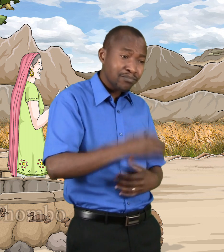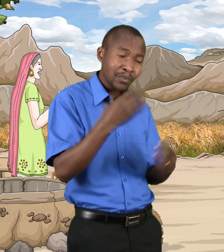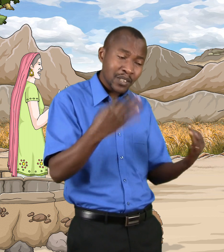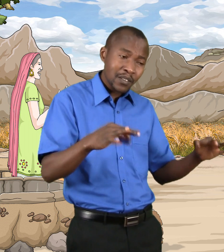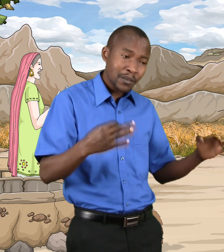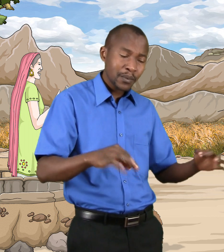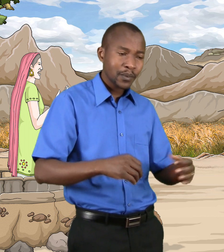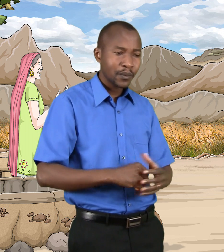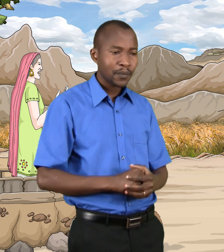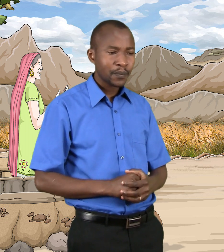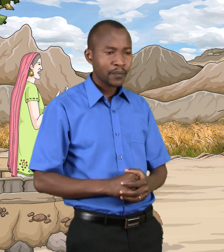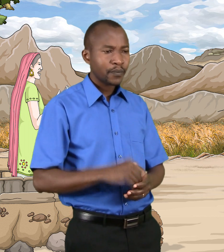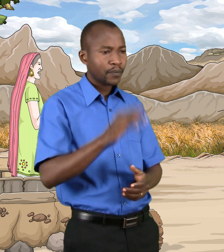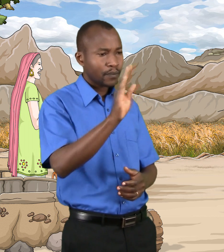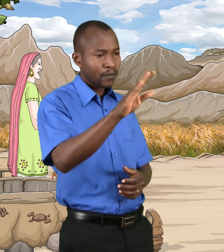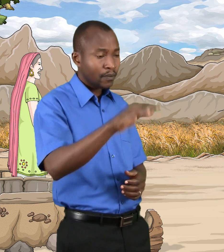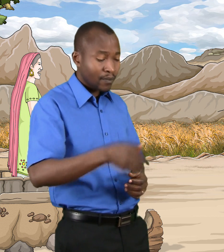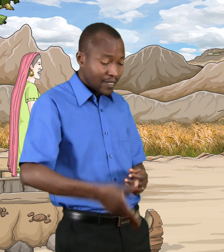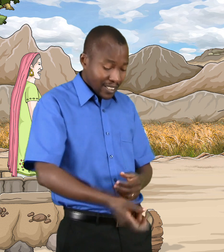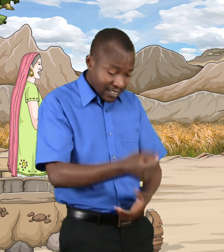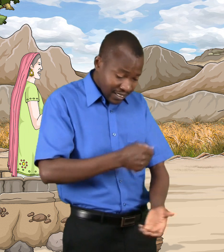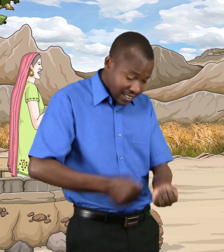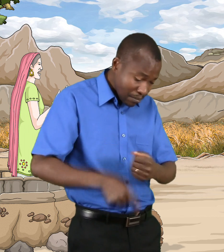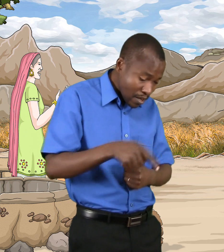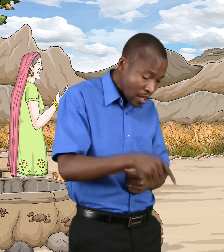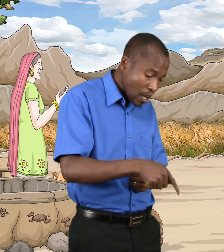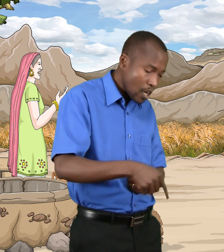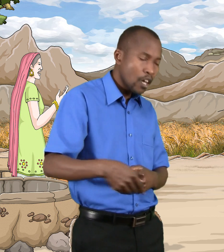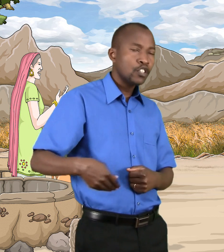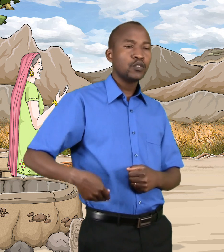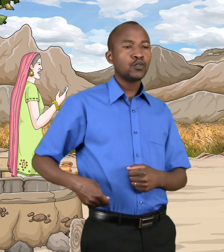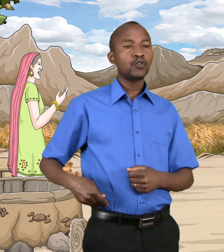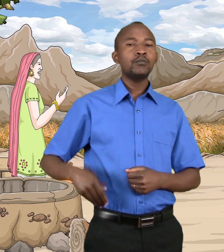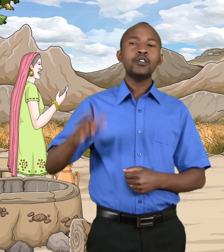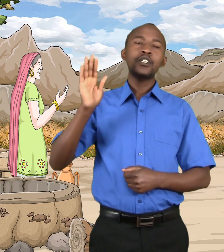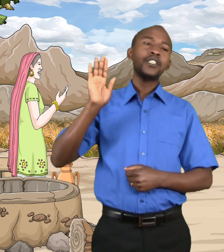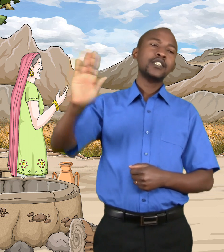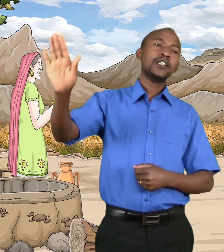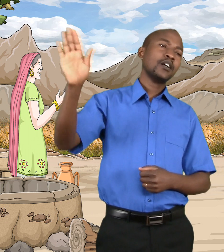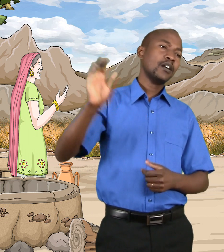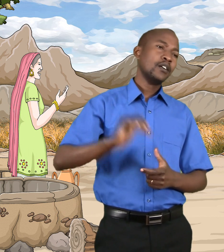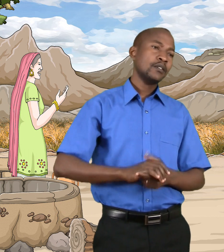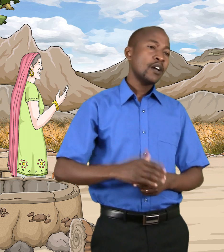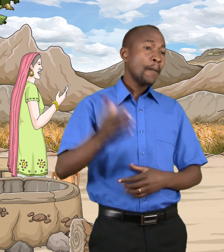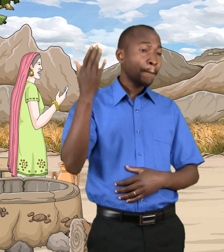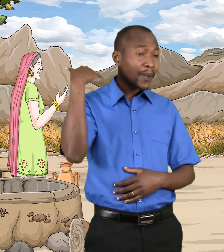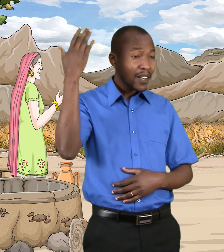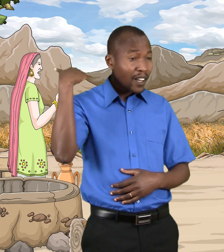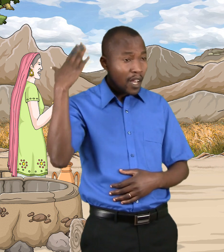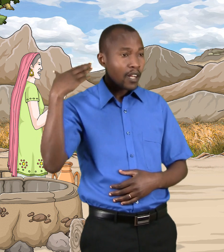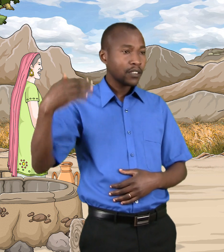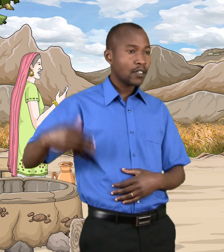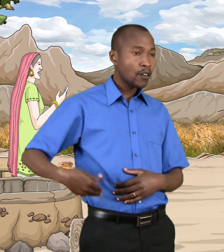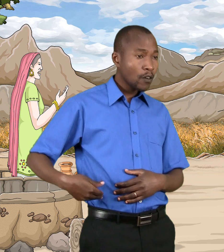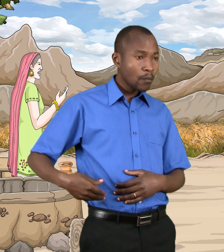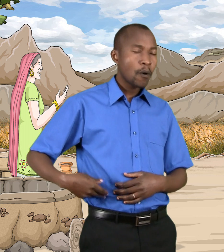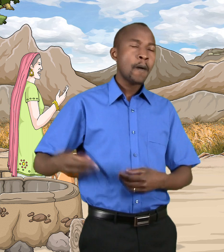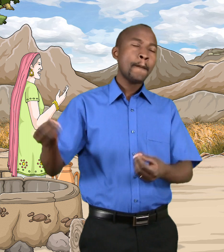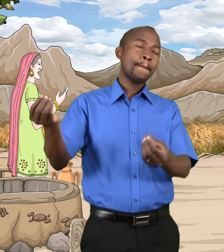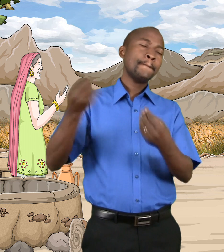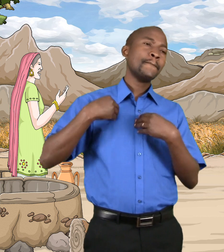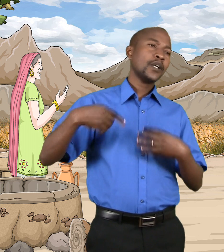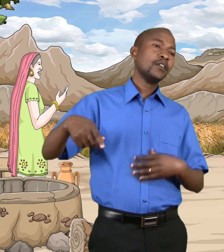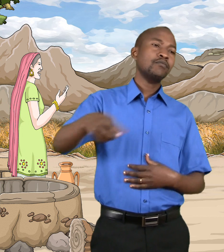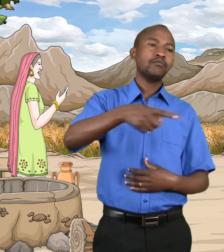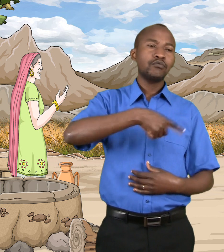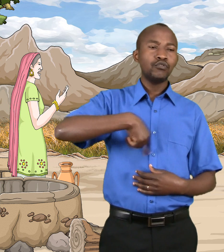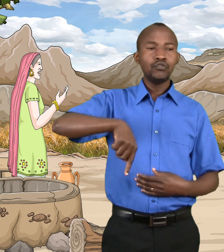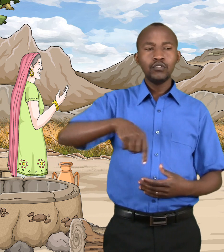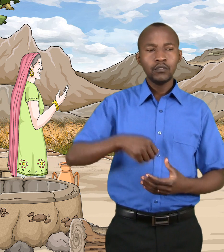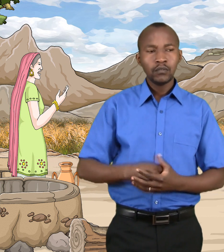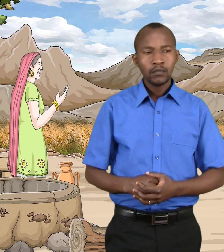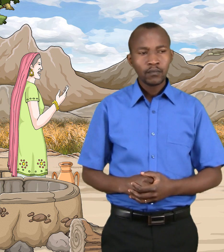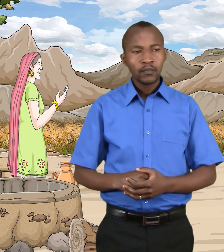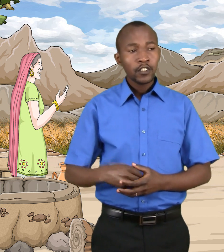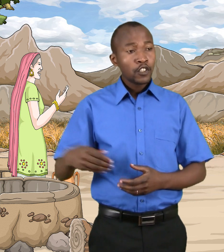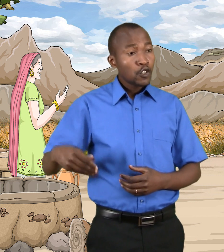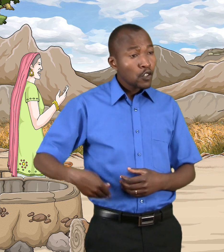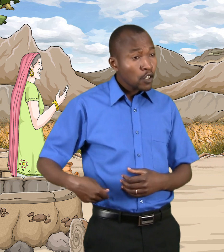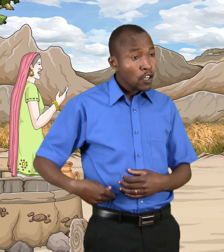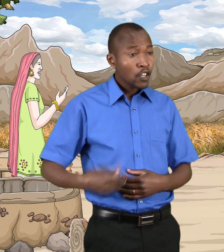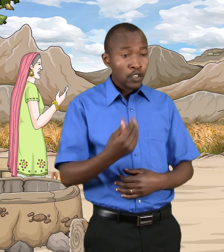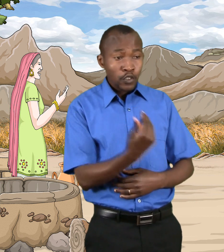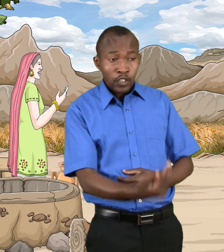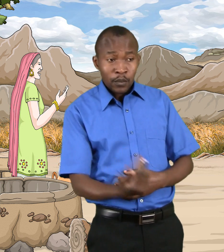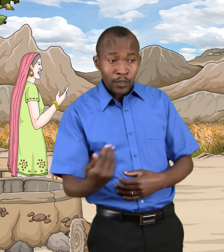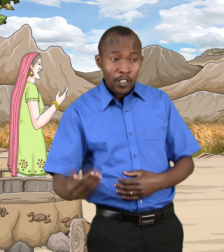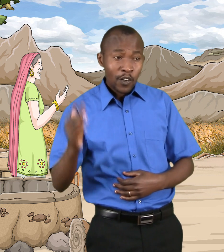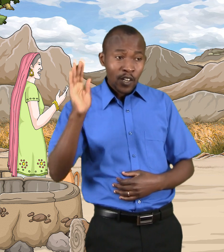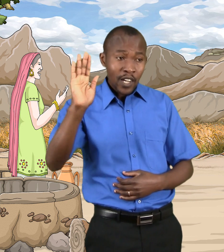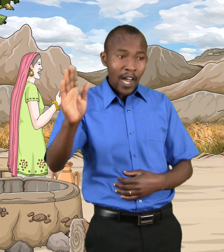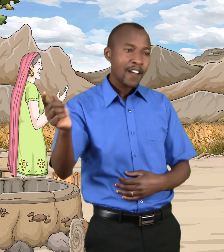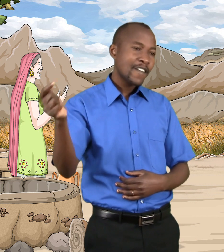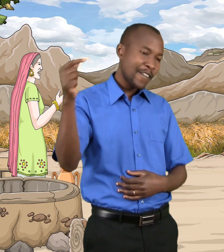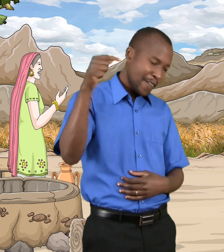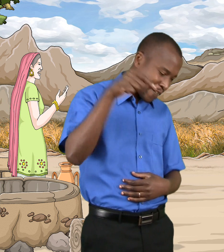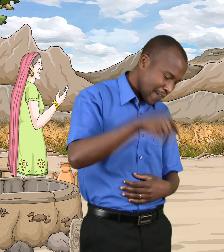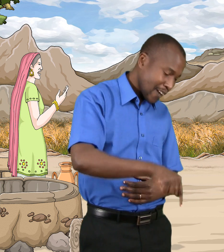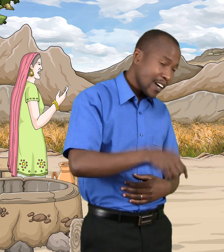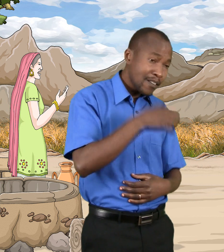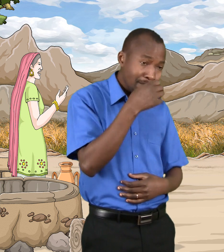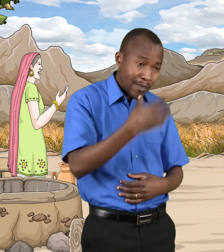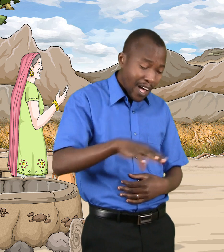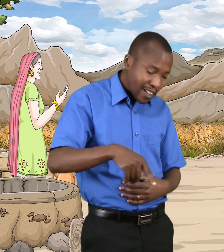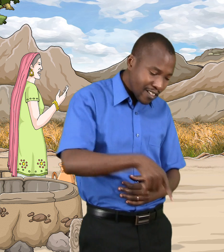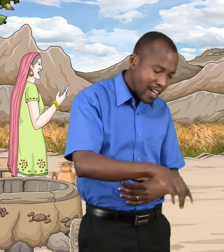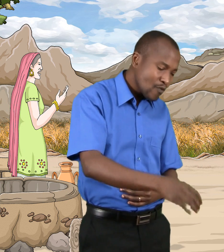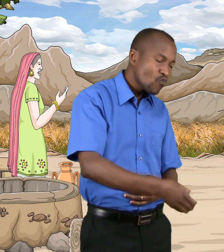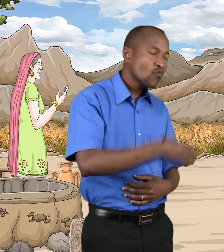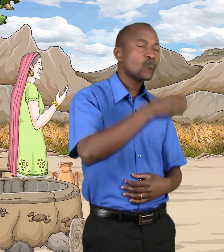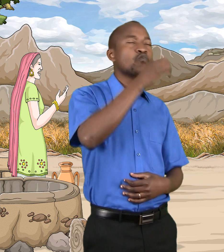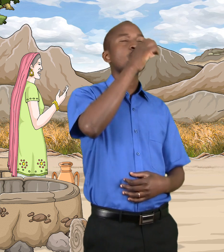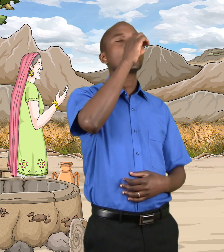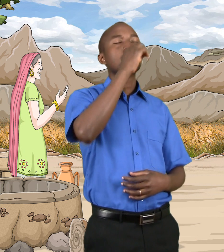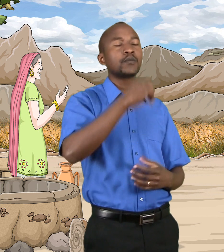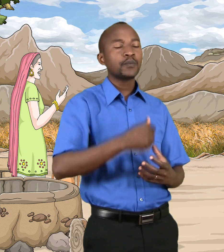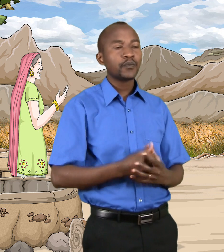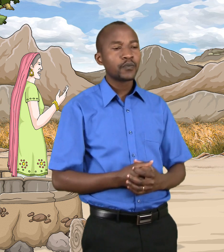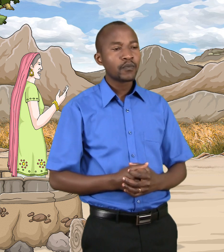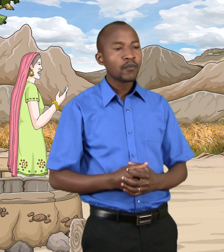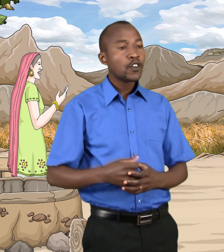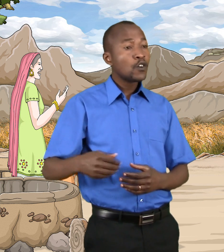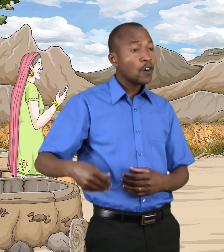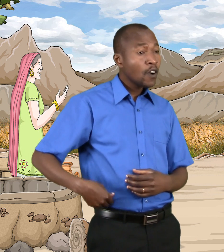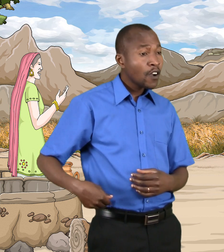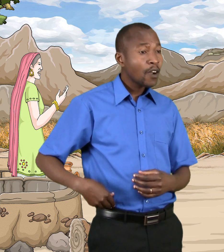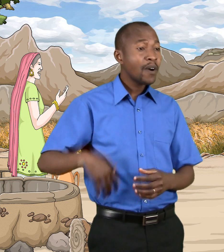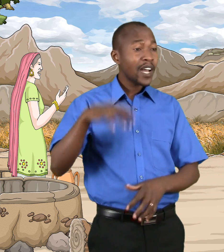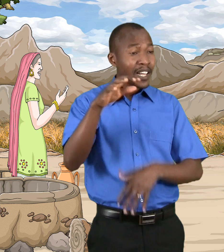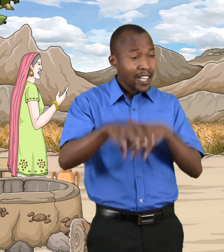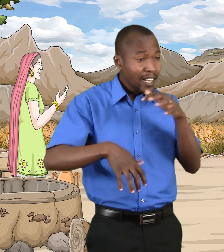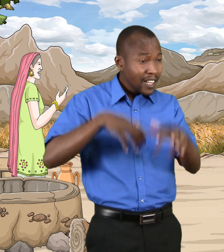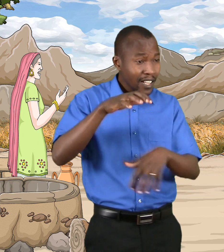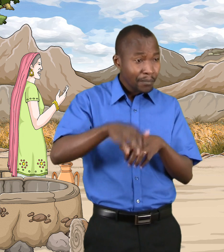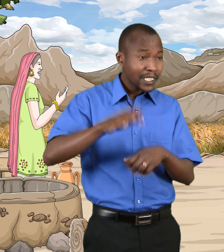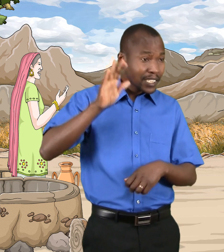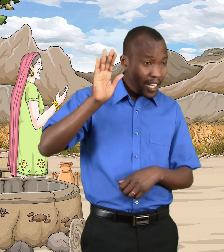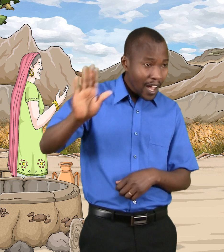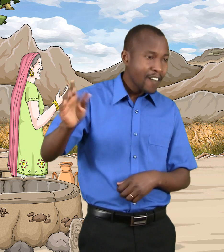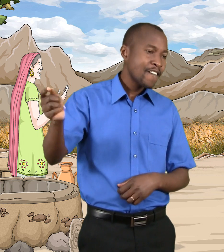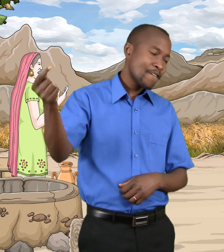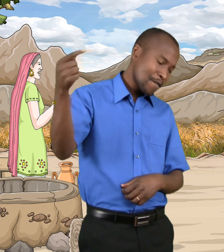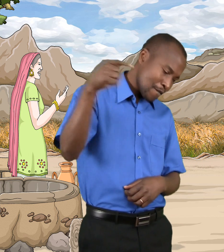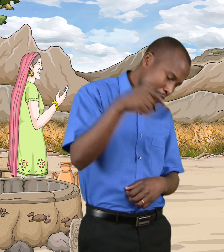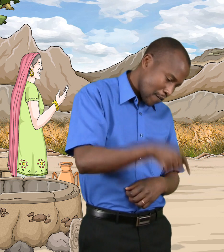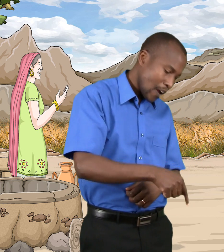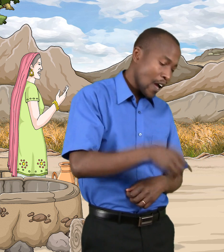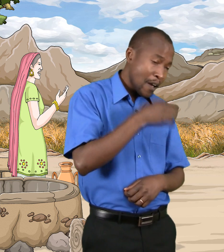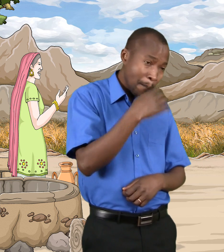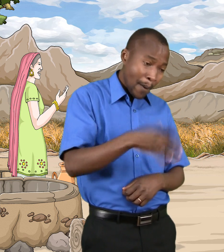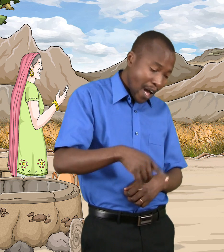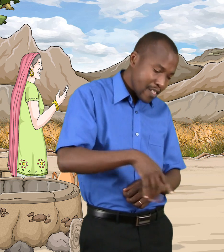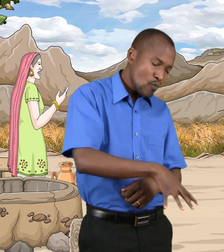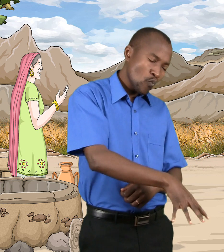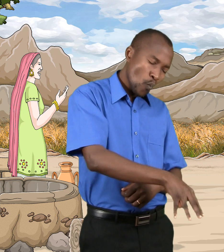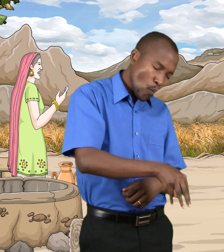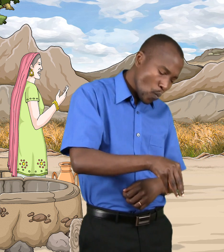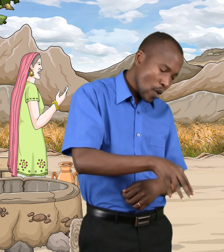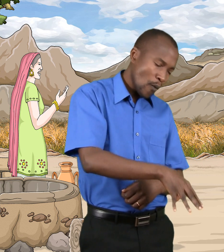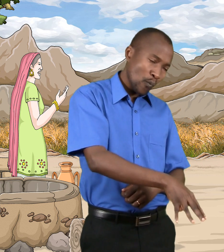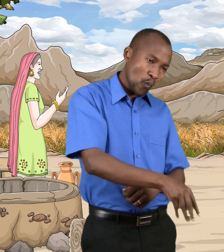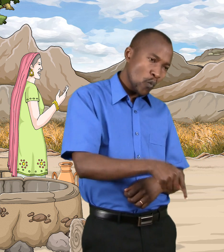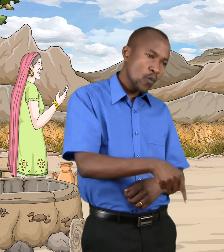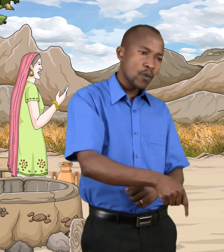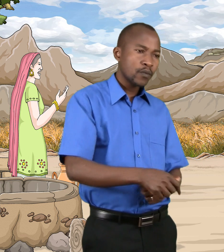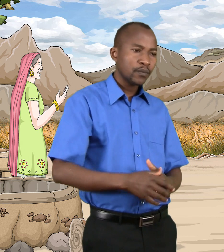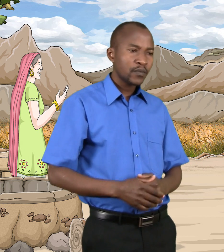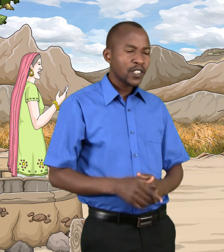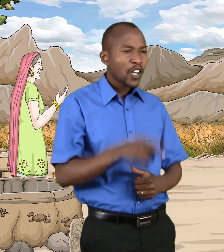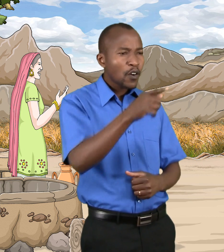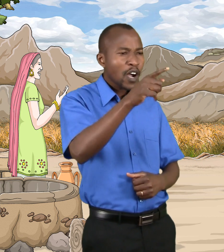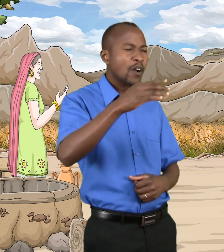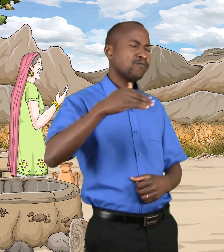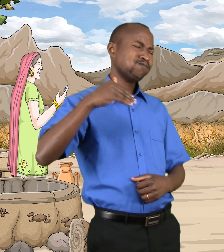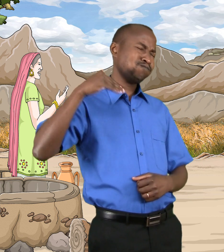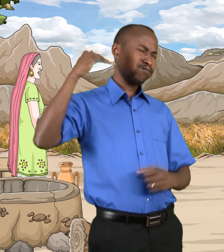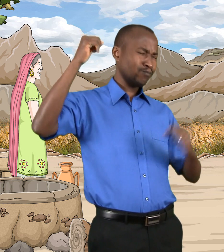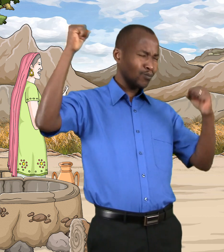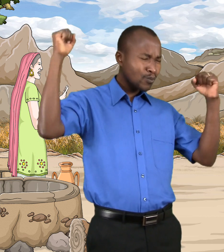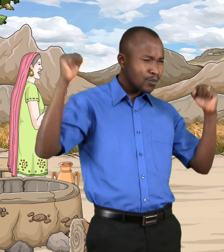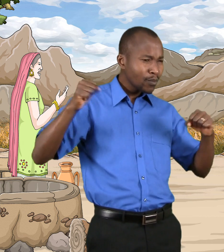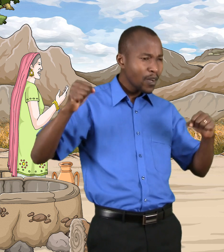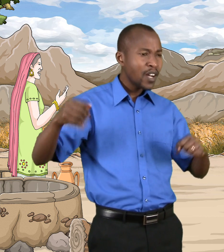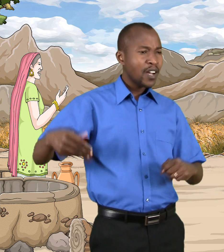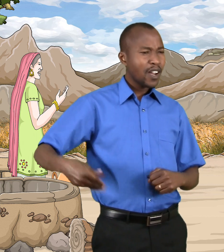Are You greater than our father Jacob, who gave us this well and drank from it himself, as did his sons and his livestock?”